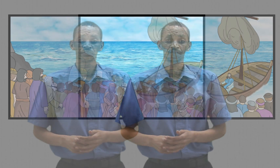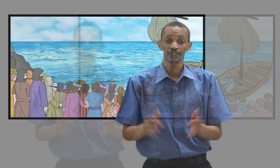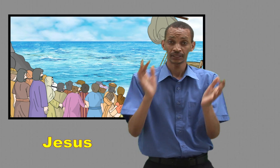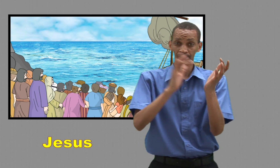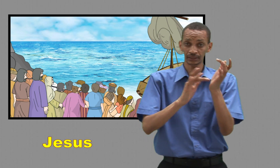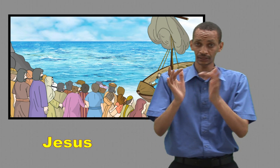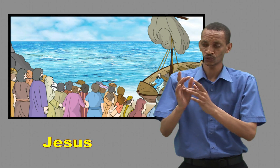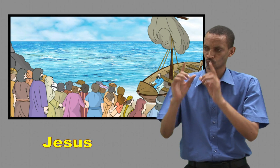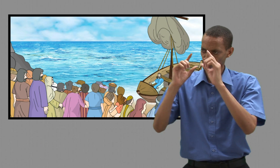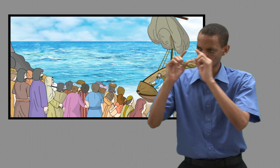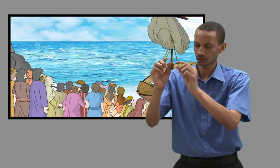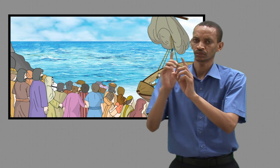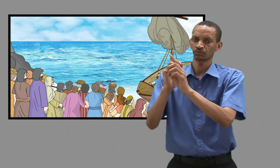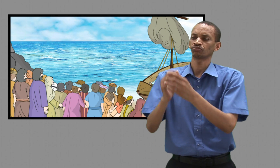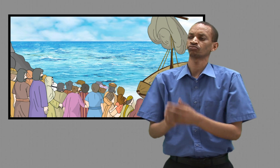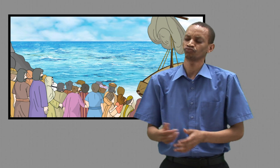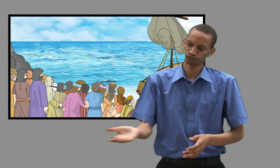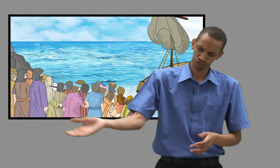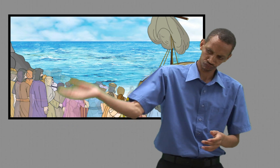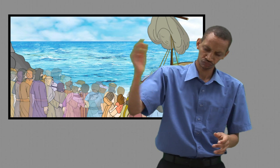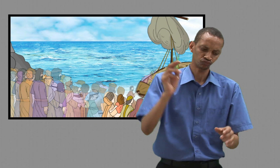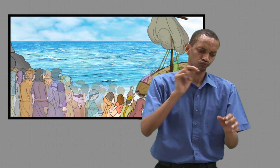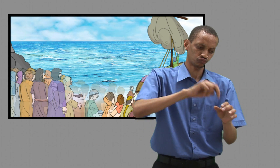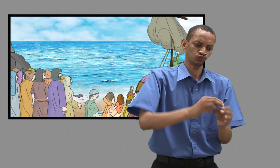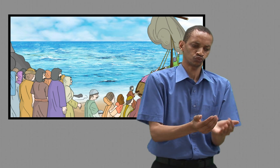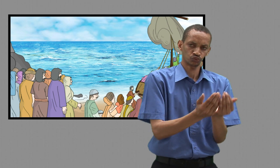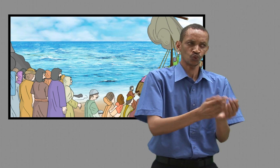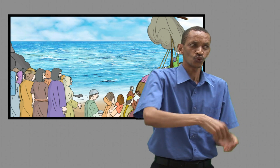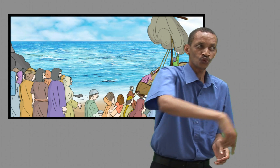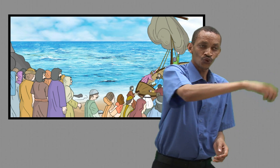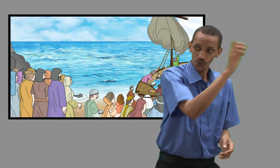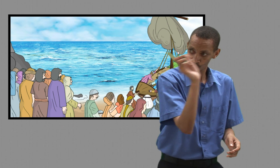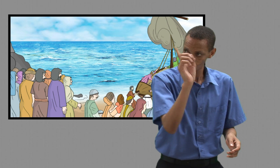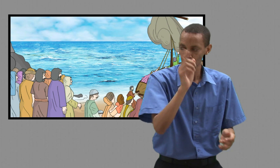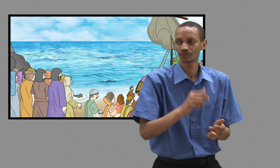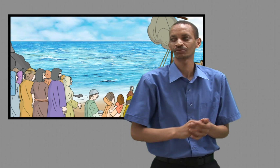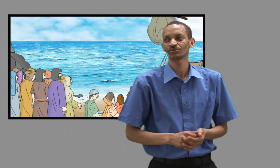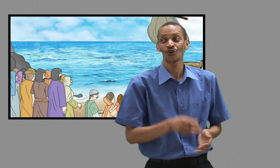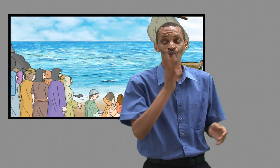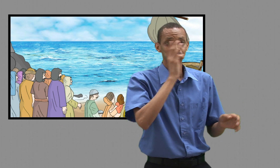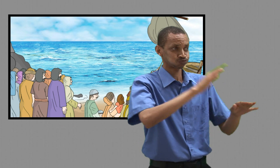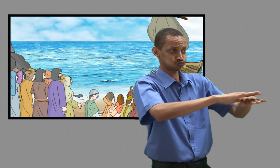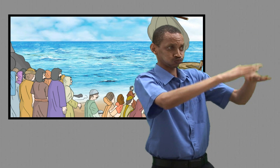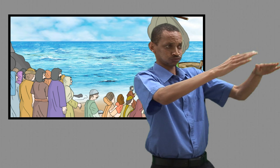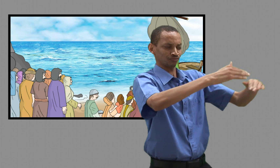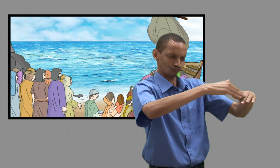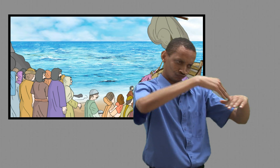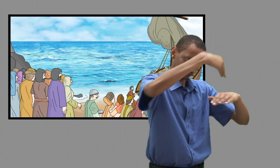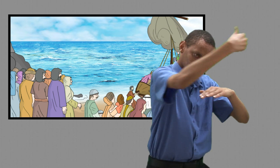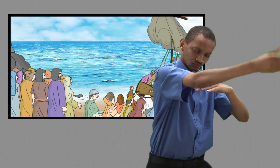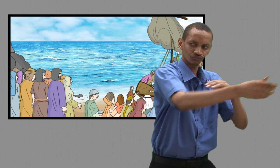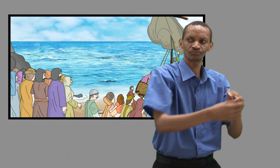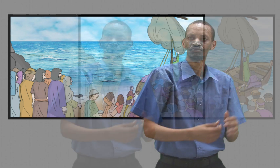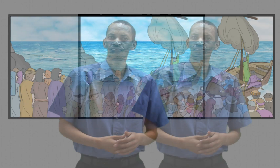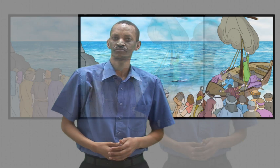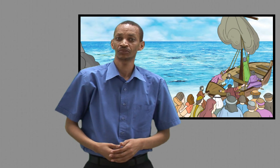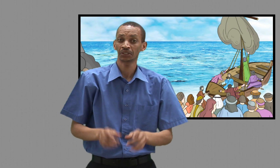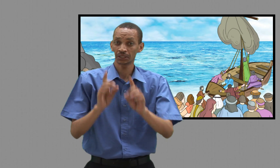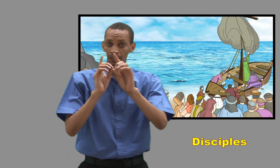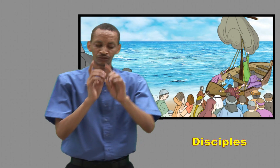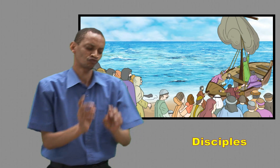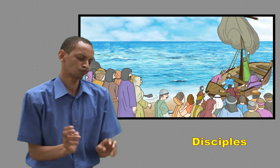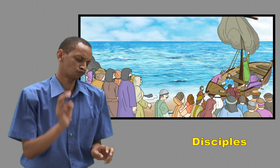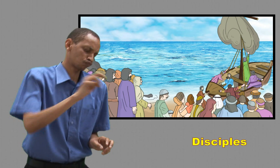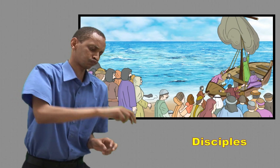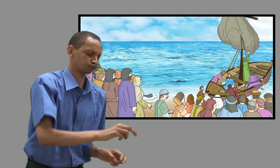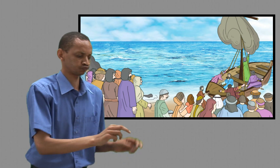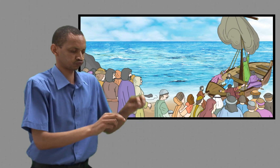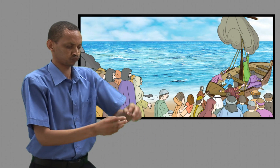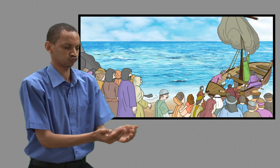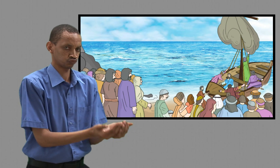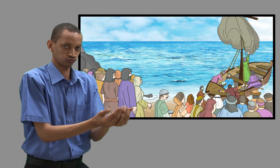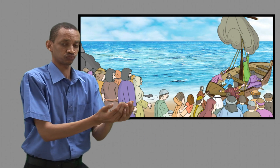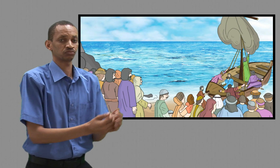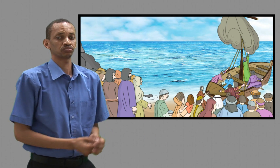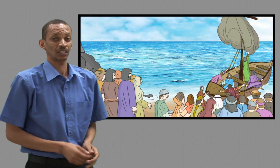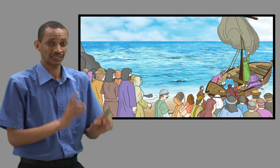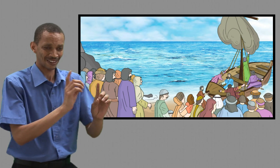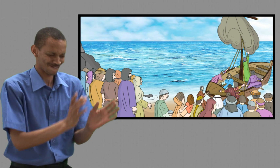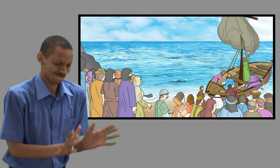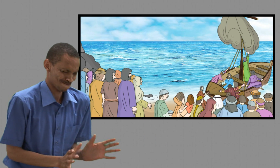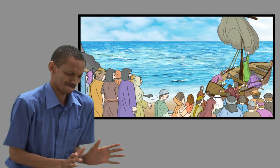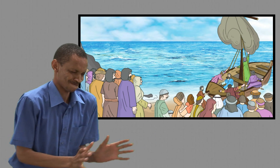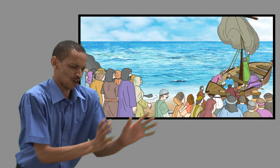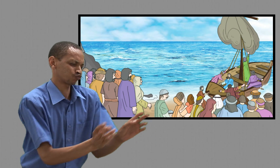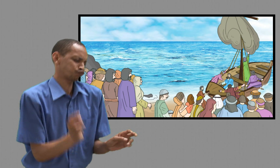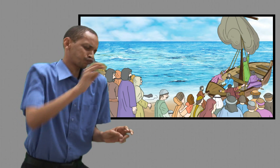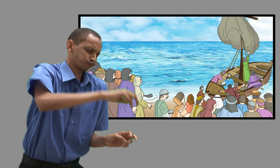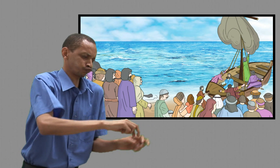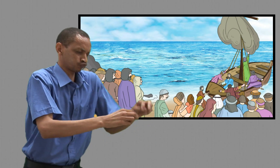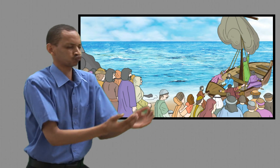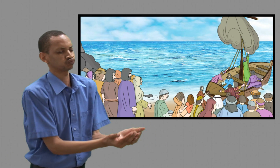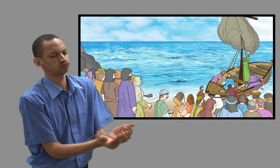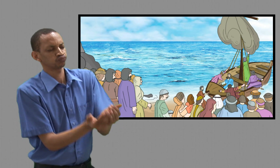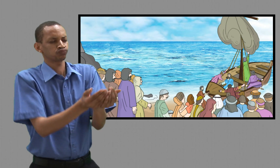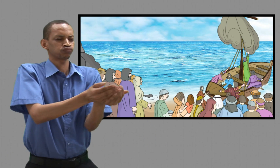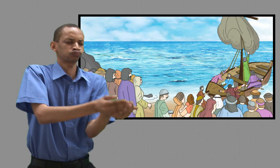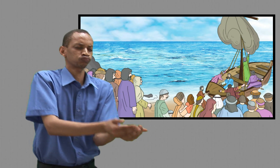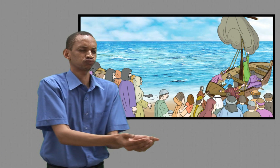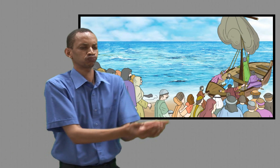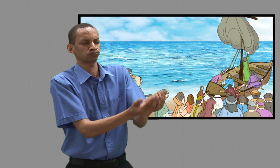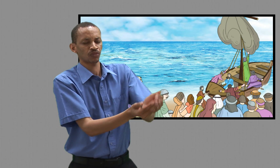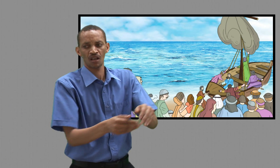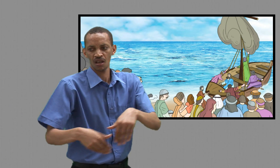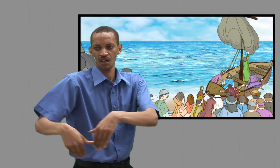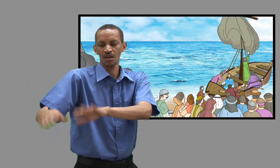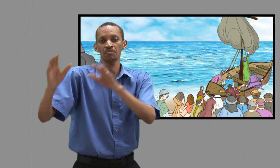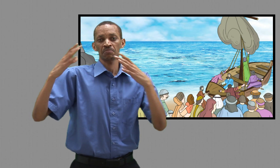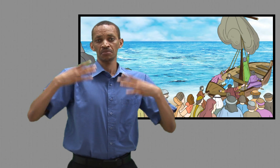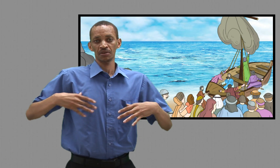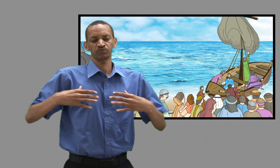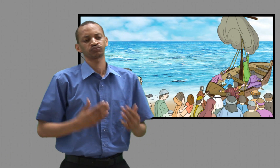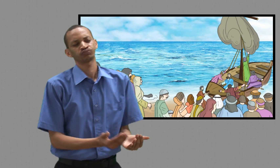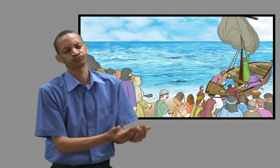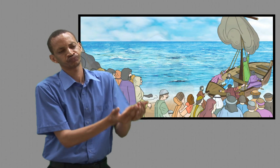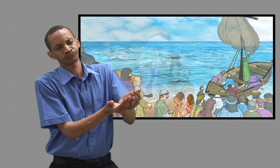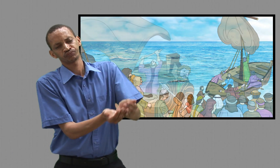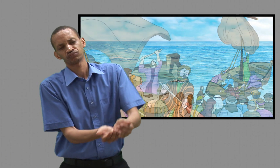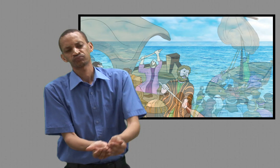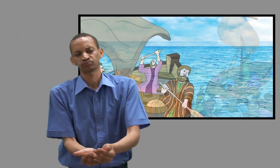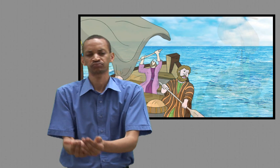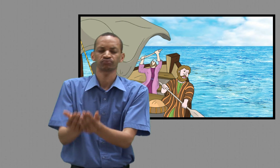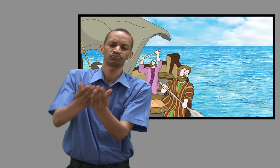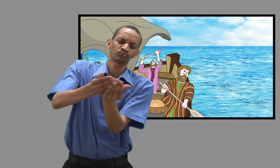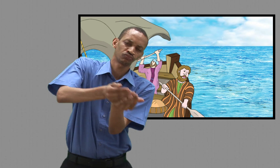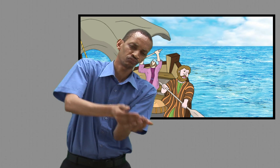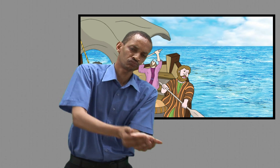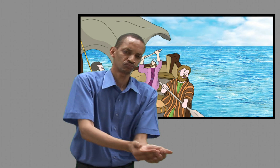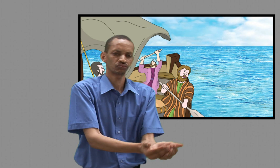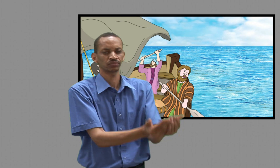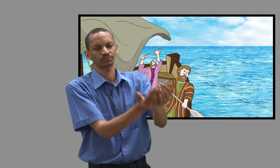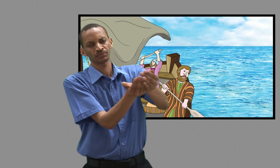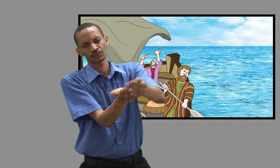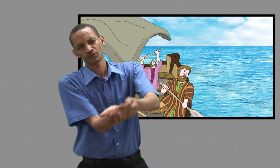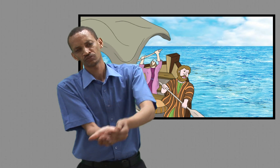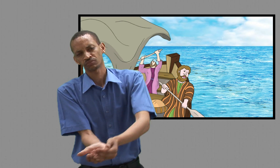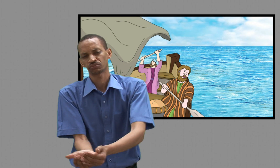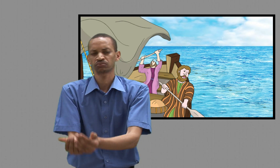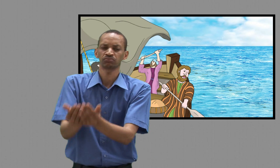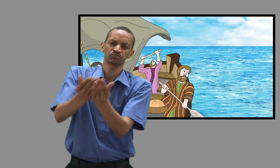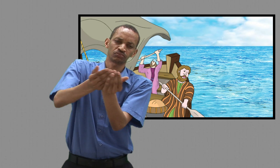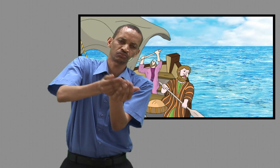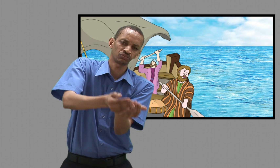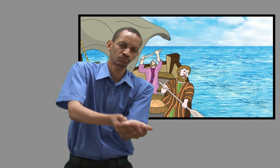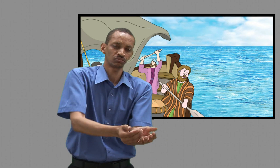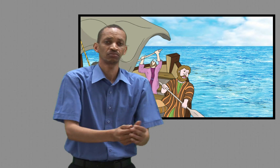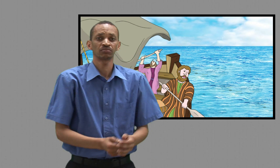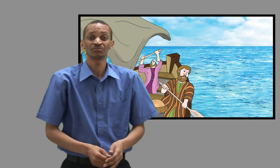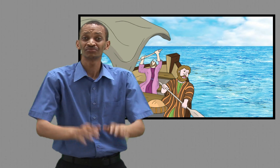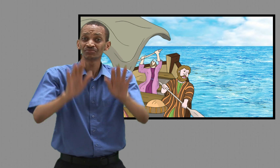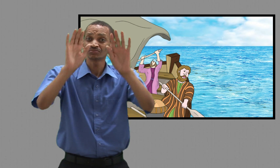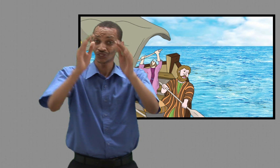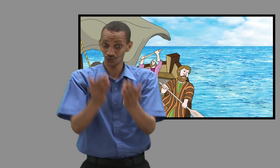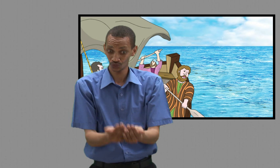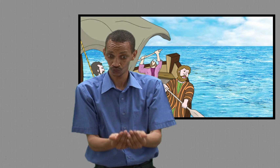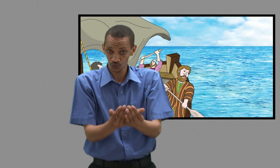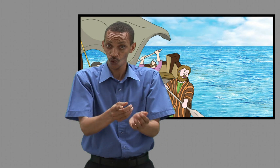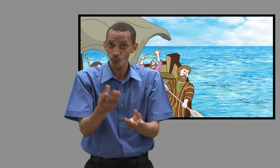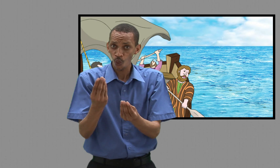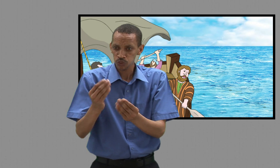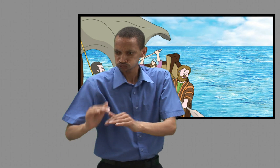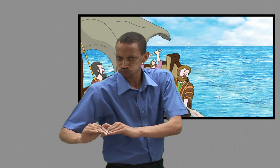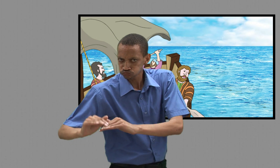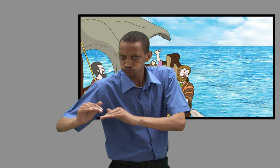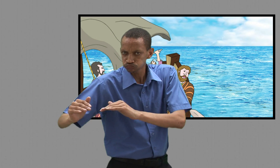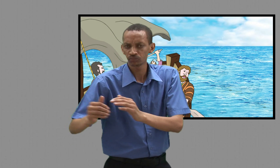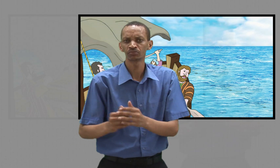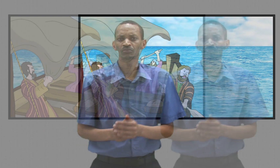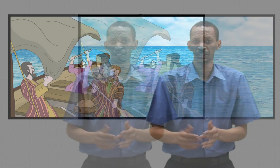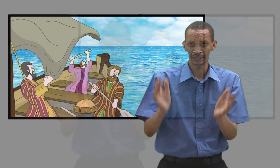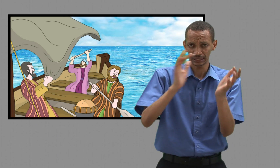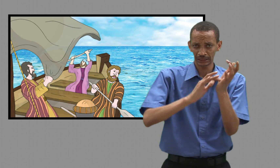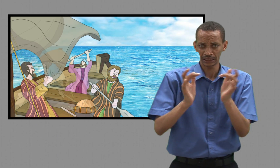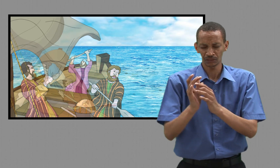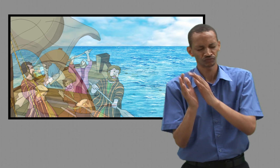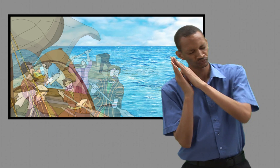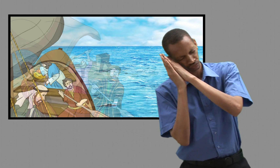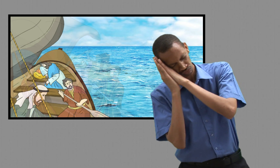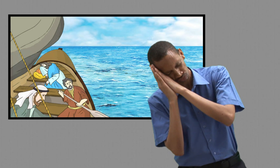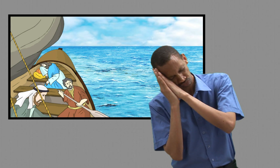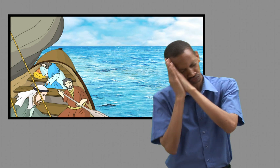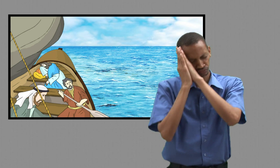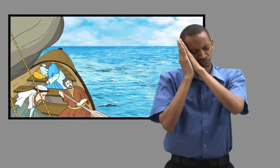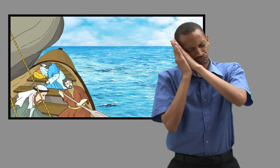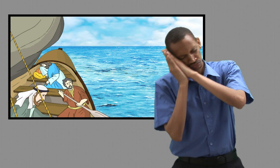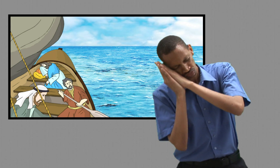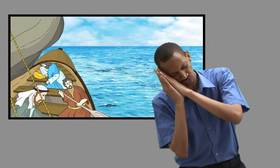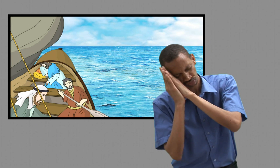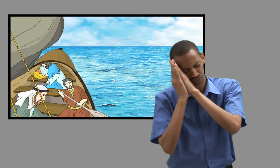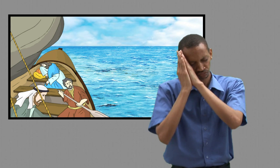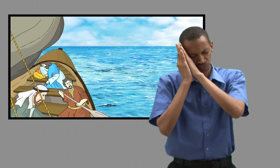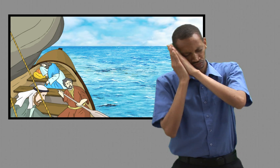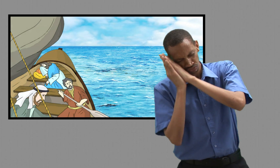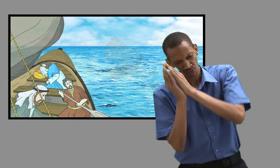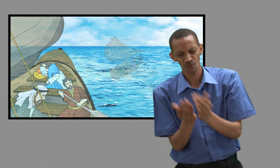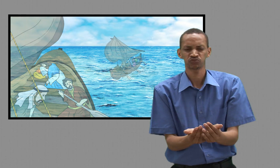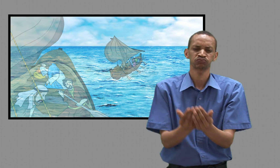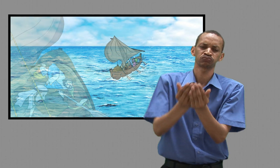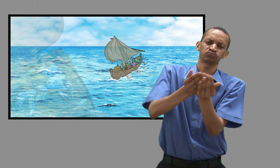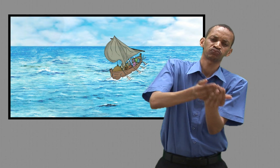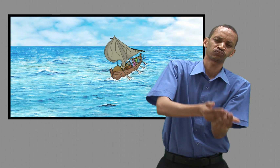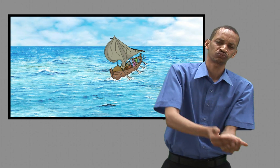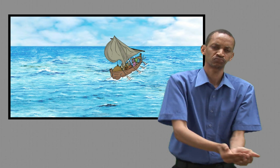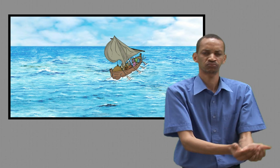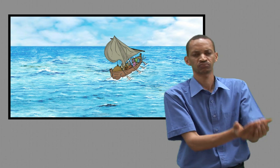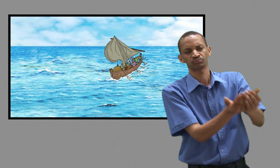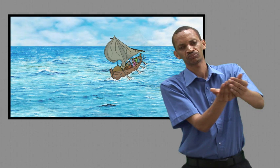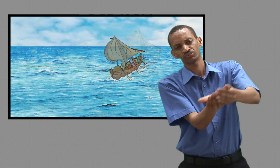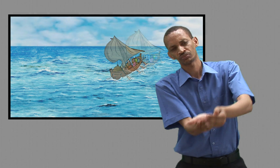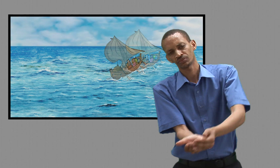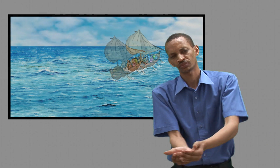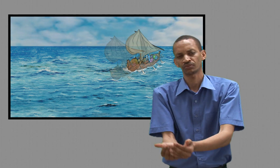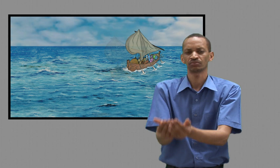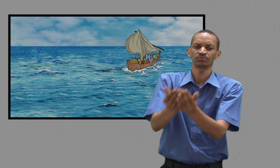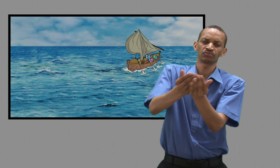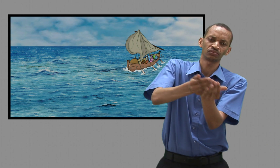After they had dismissed the crowd, they took Jesus with them, since He was already in the boat.